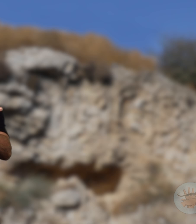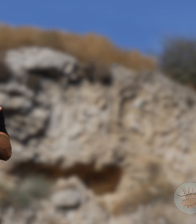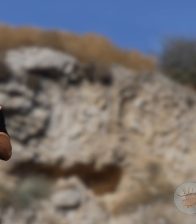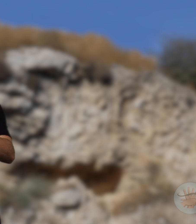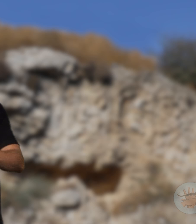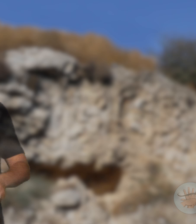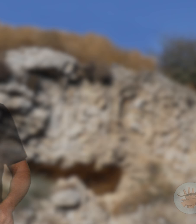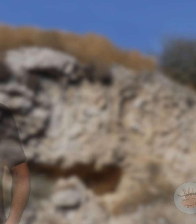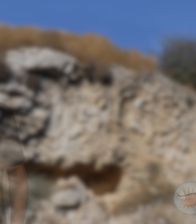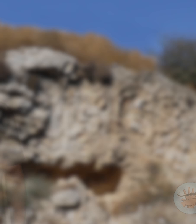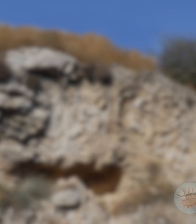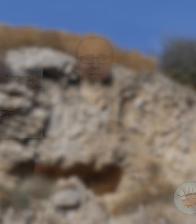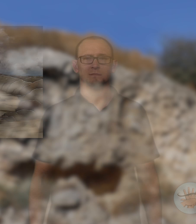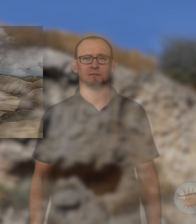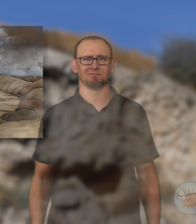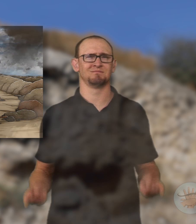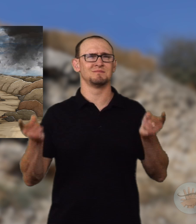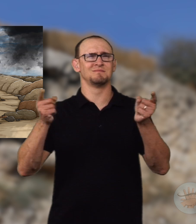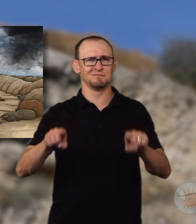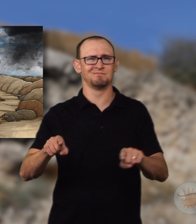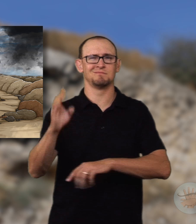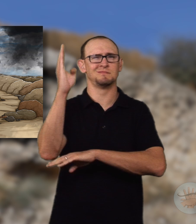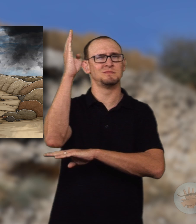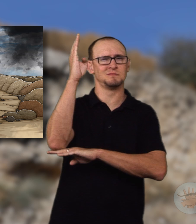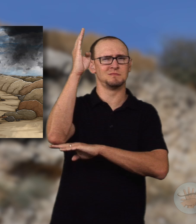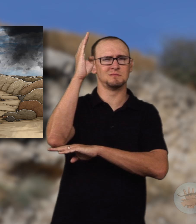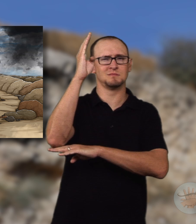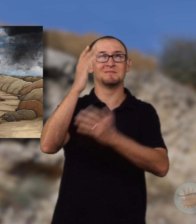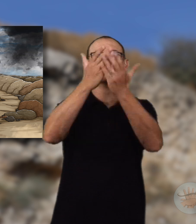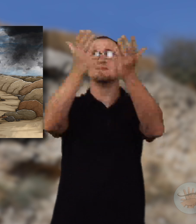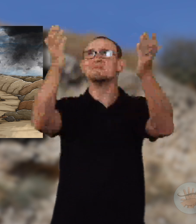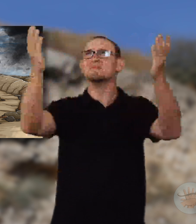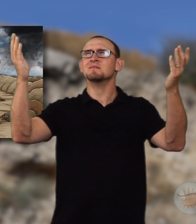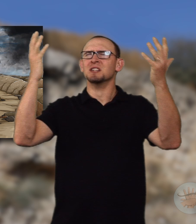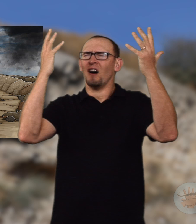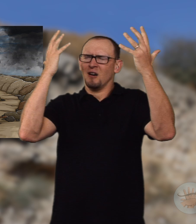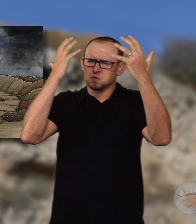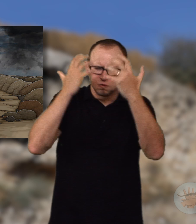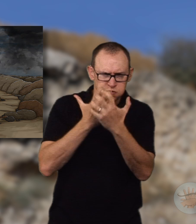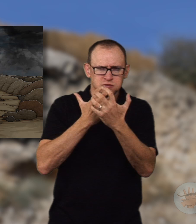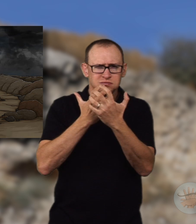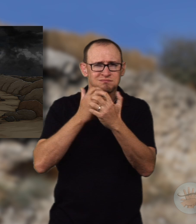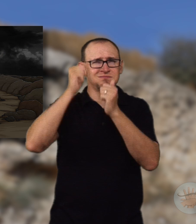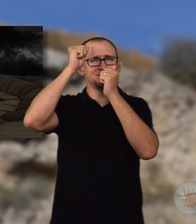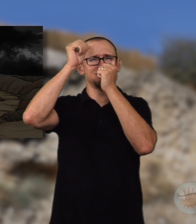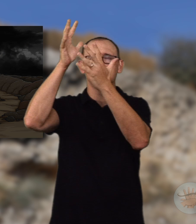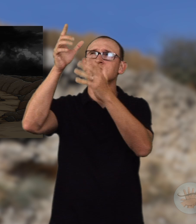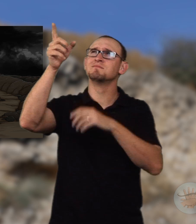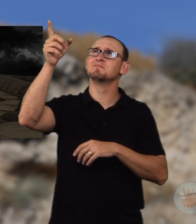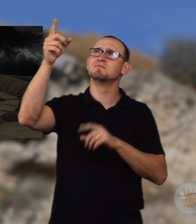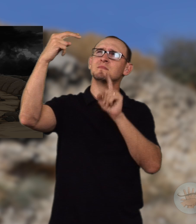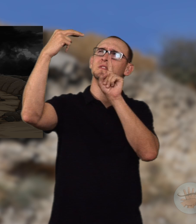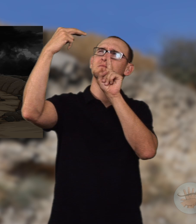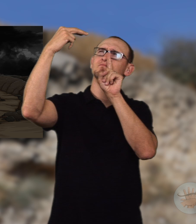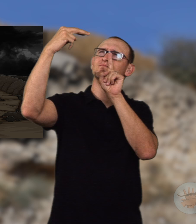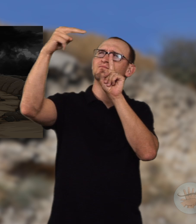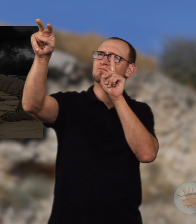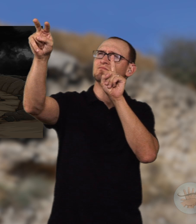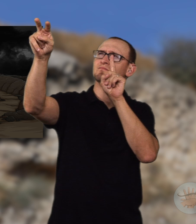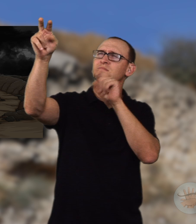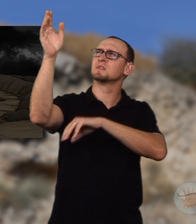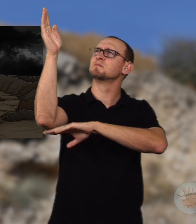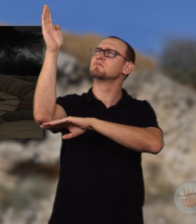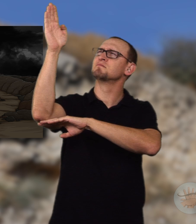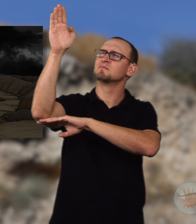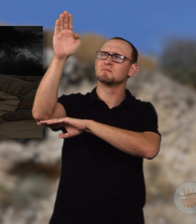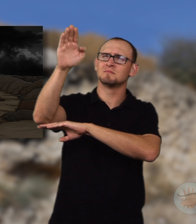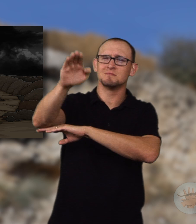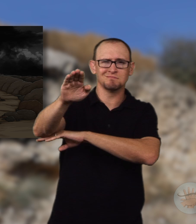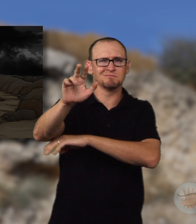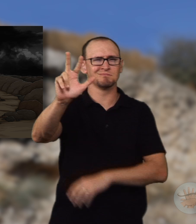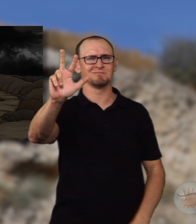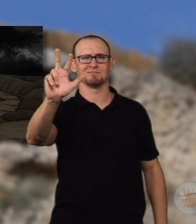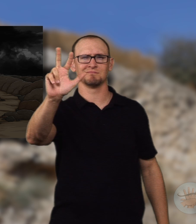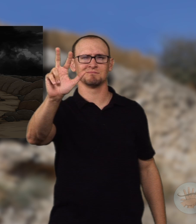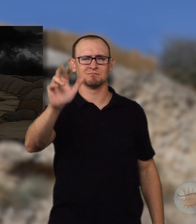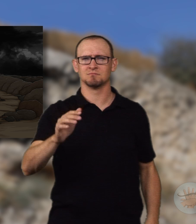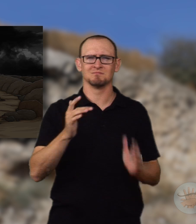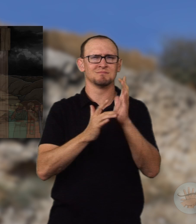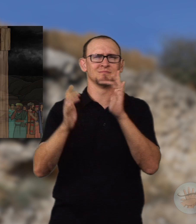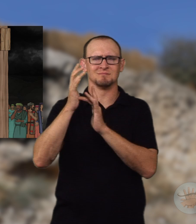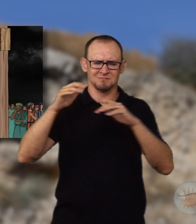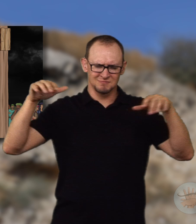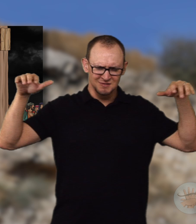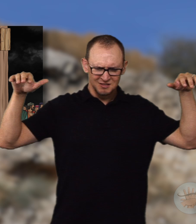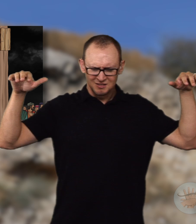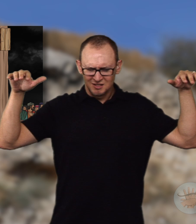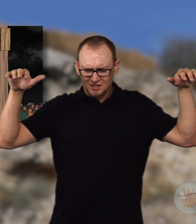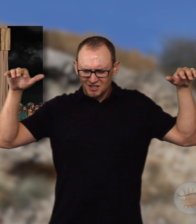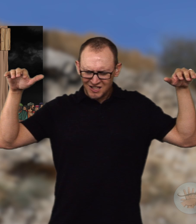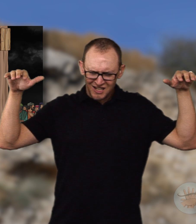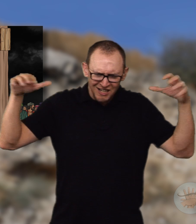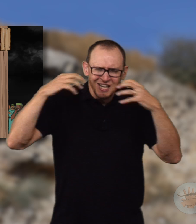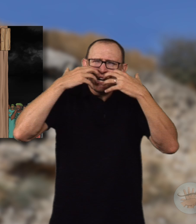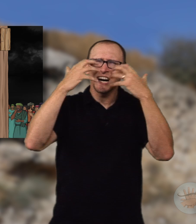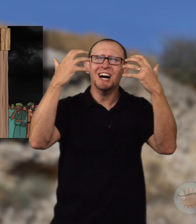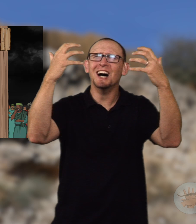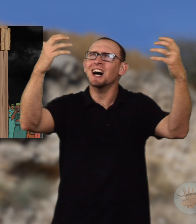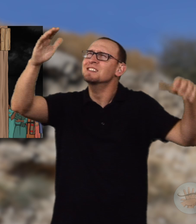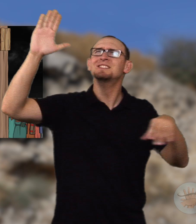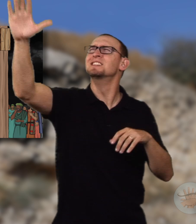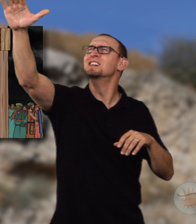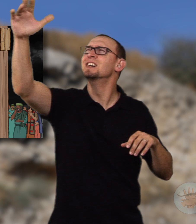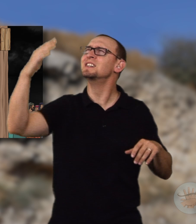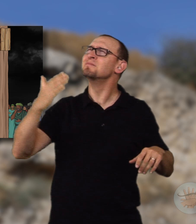From the sixth hour until the ninth hour darkness came over all the land.